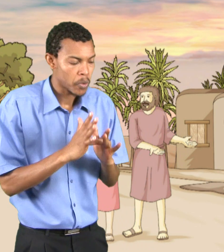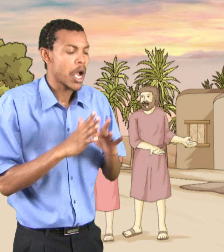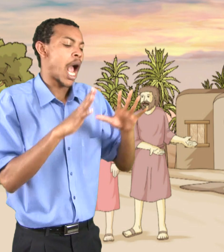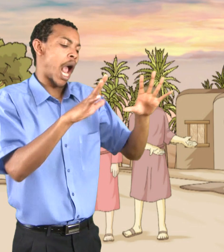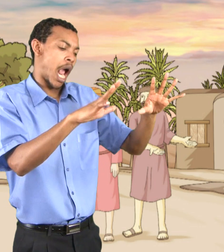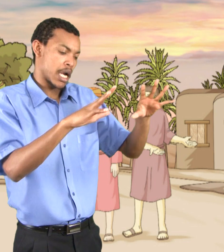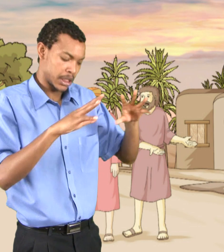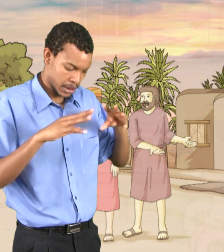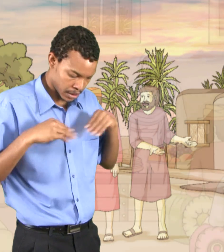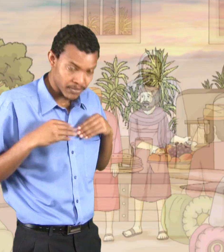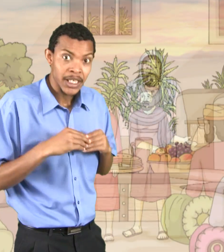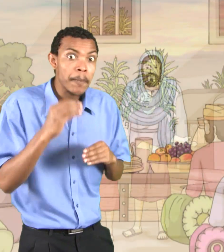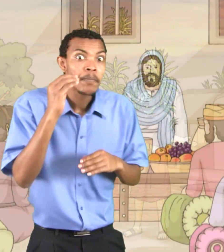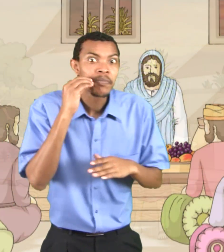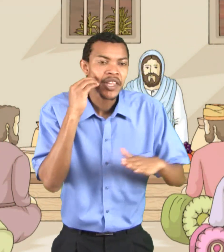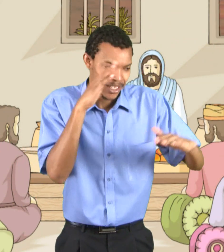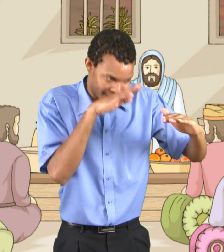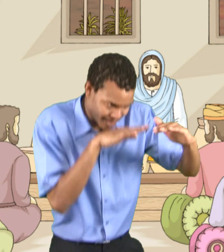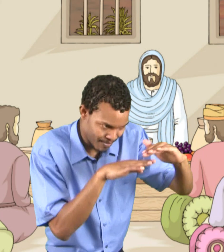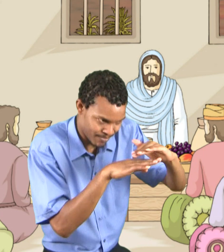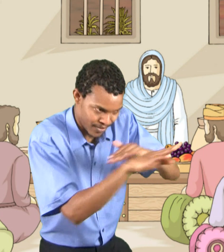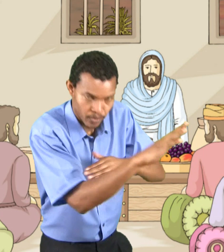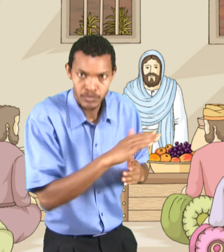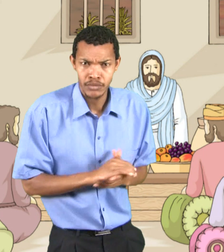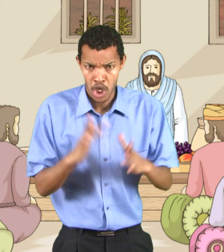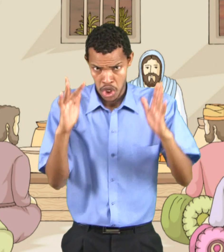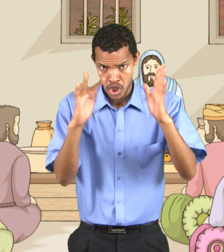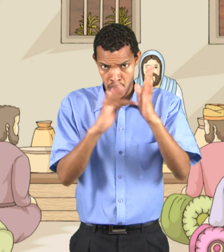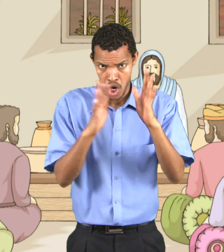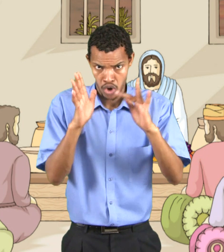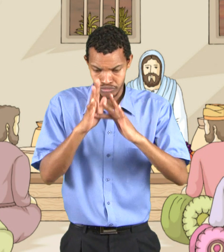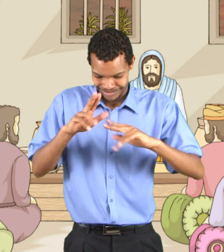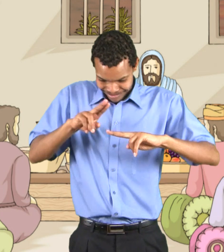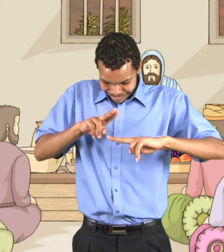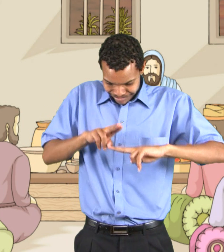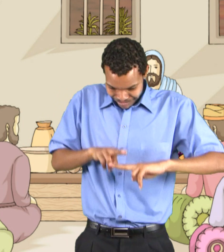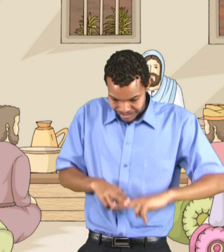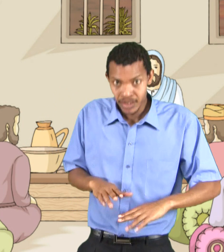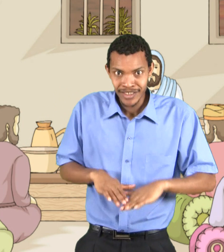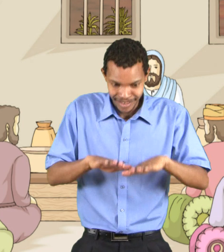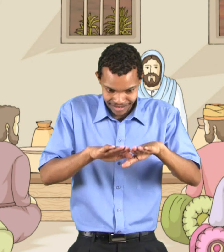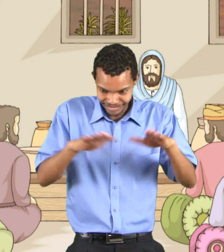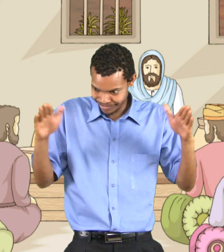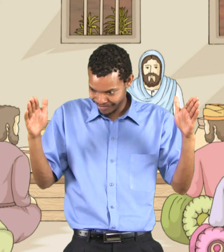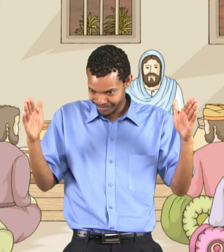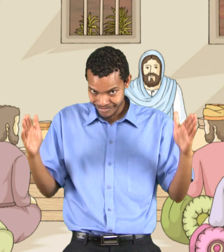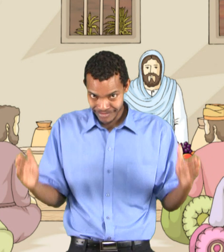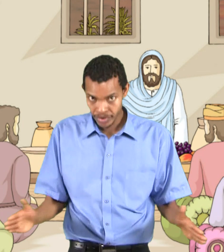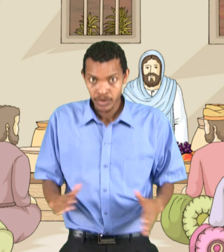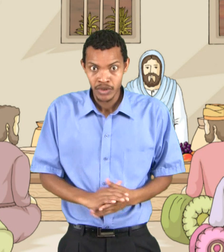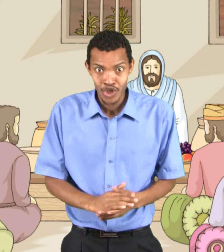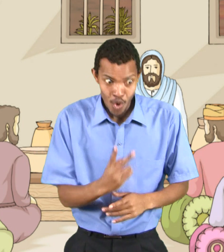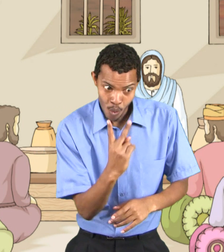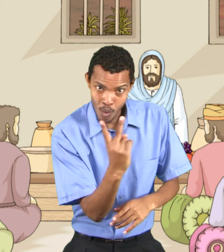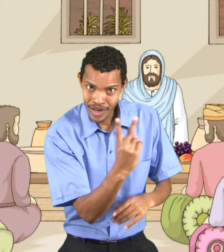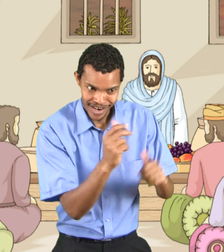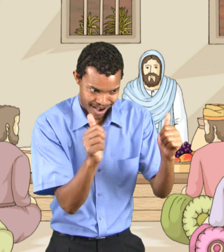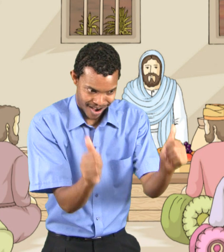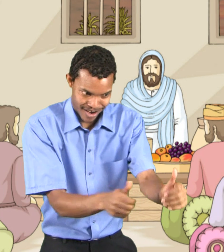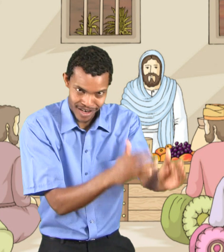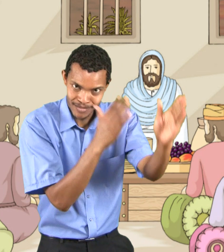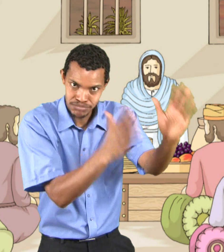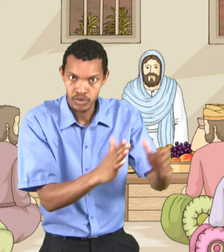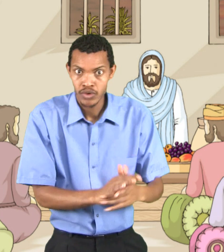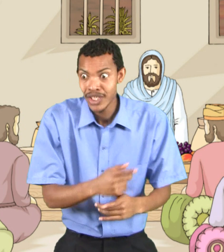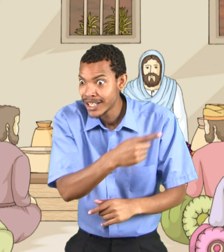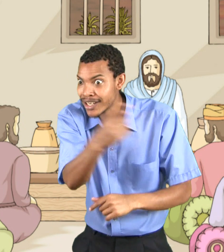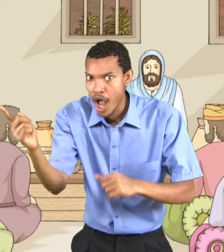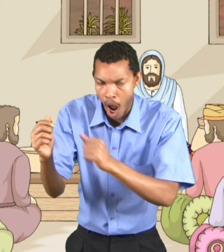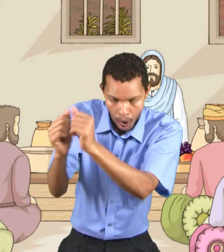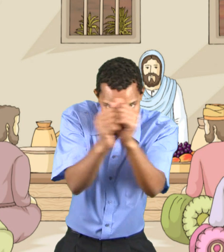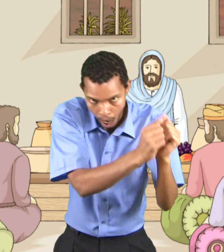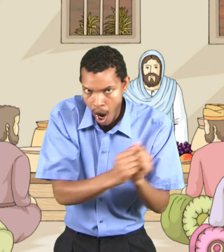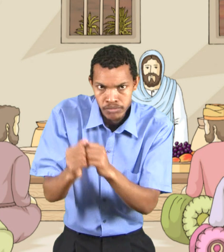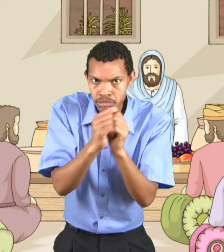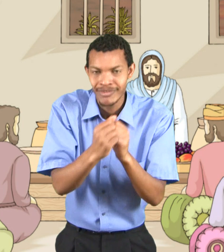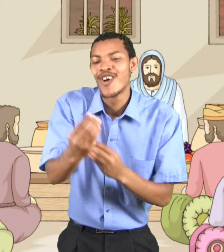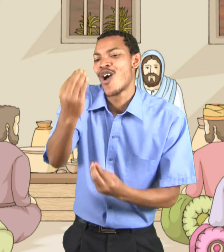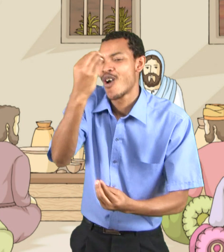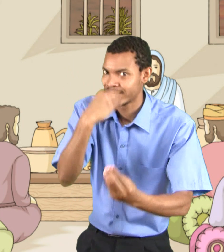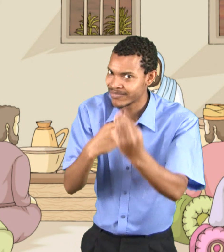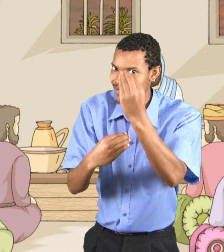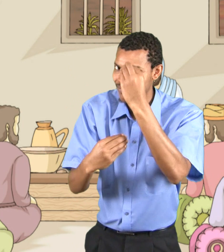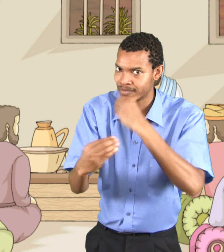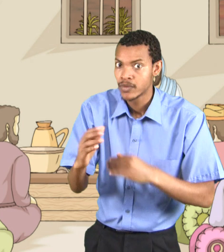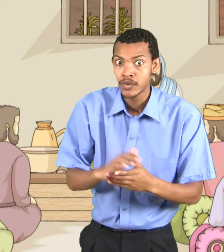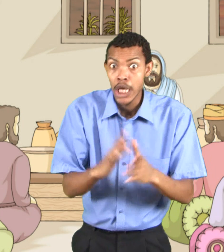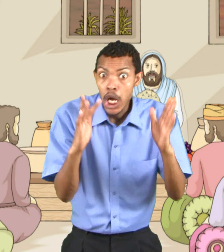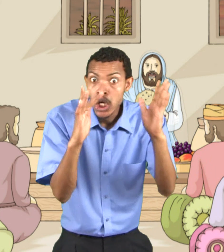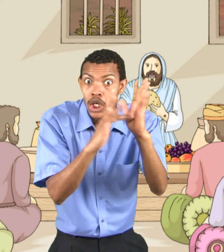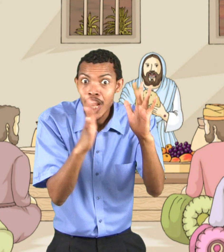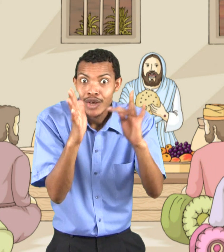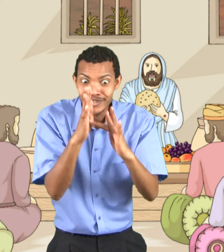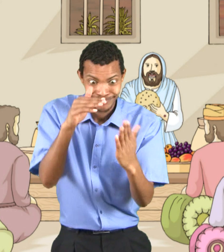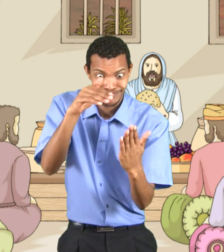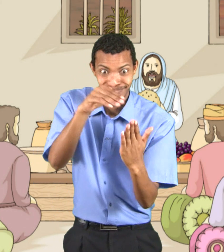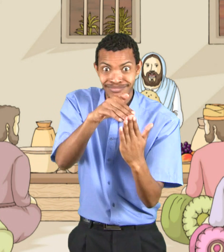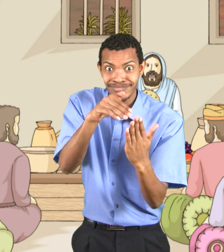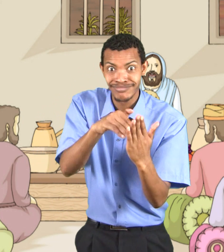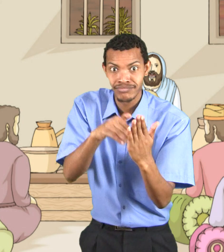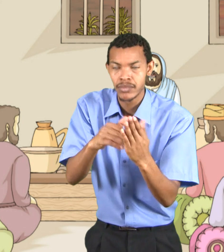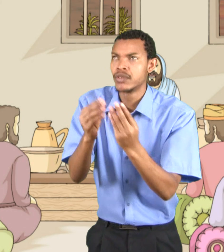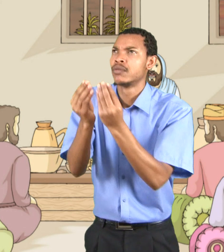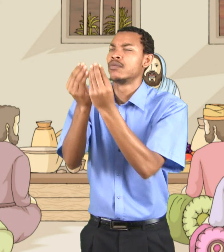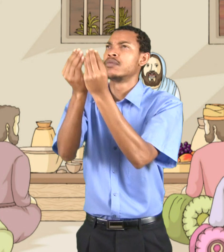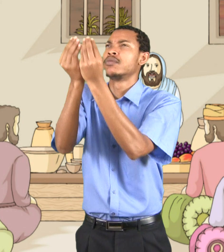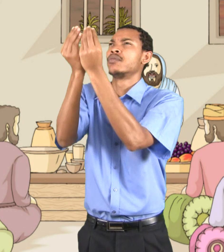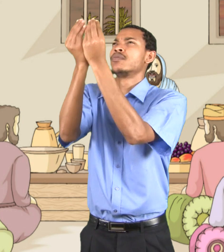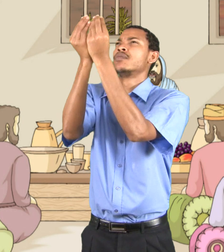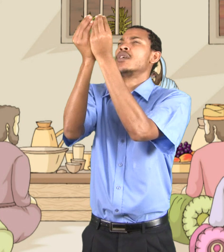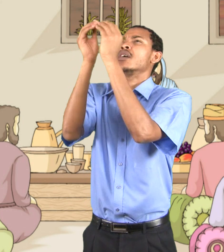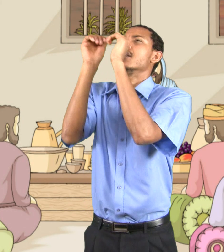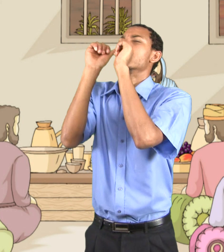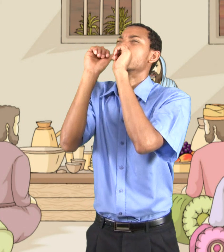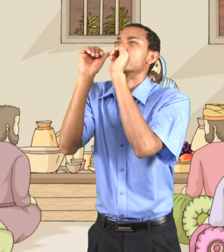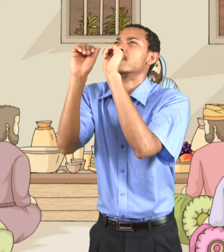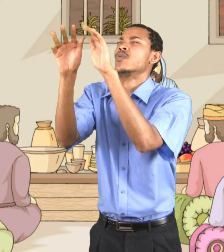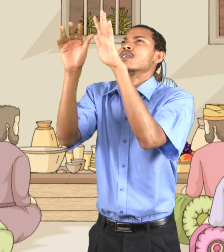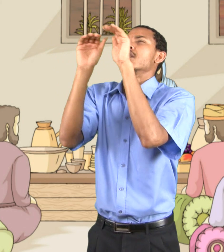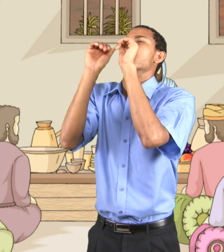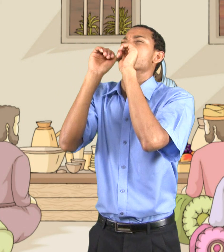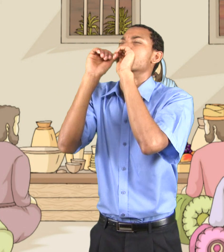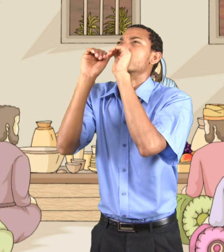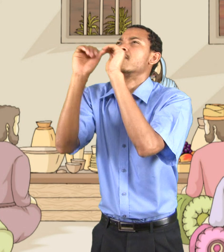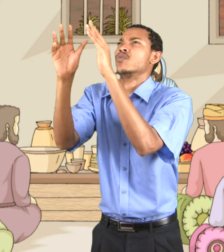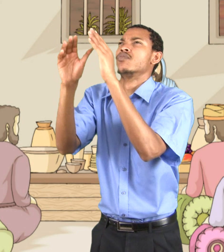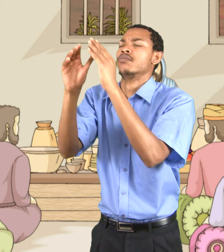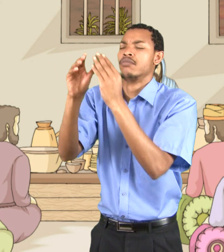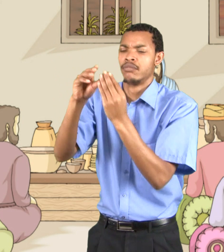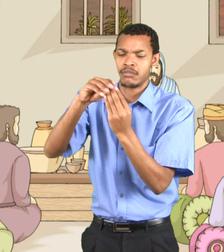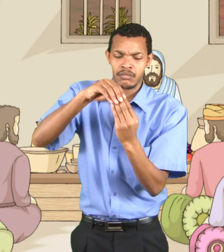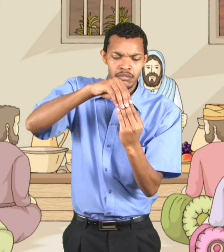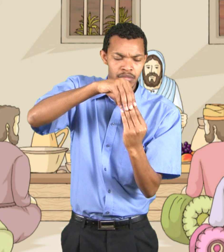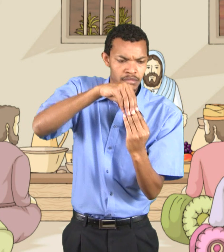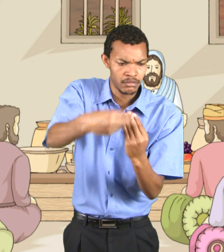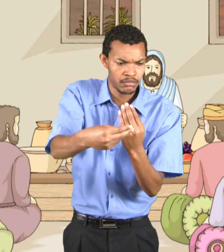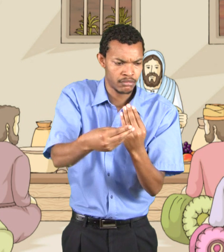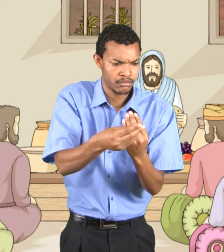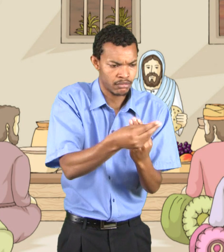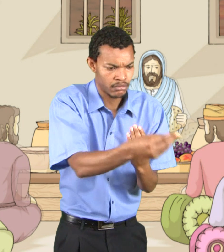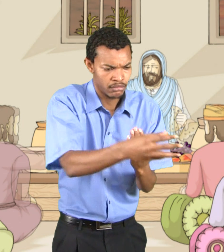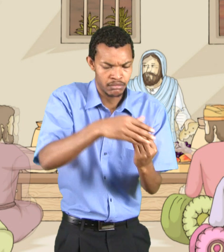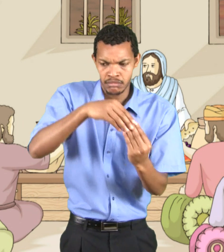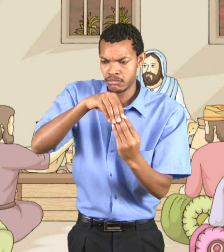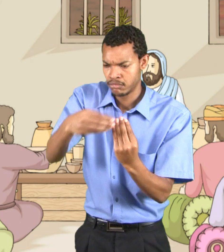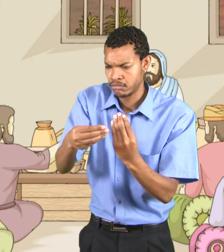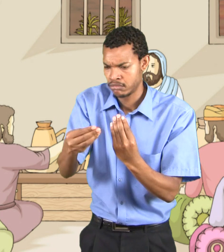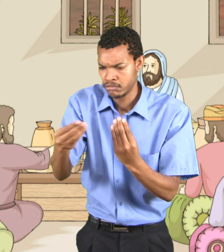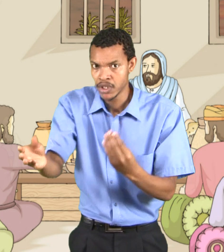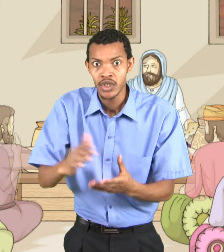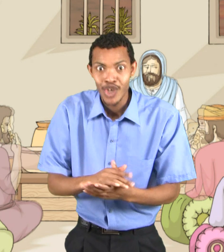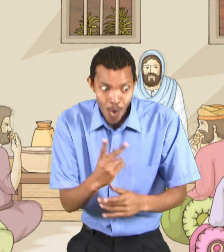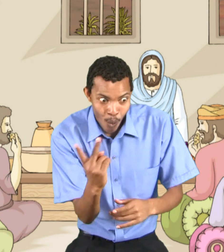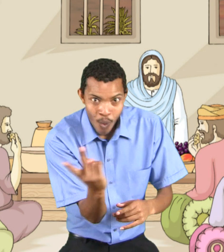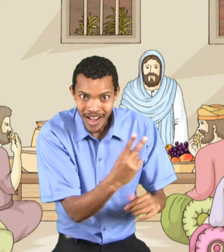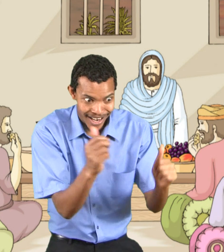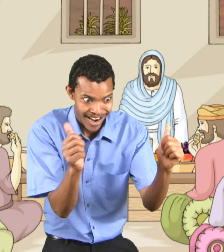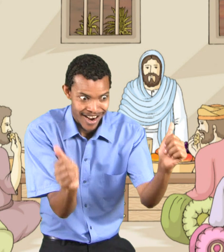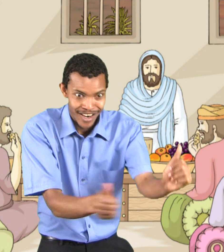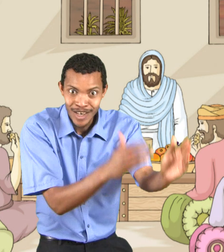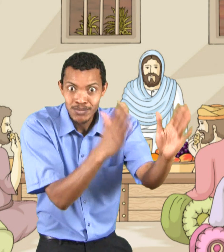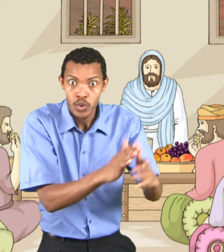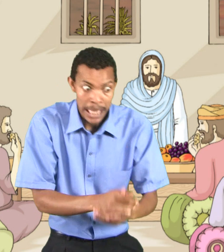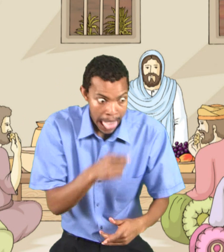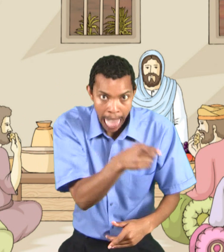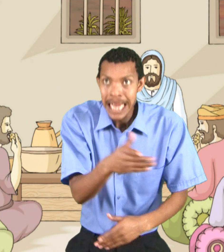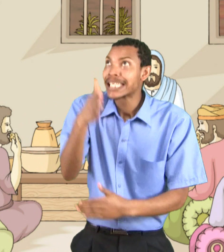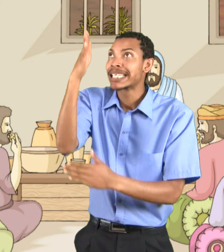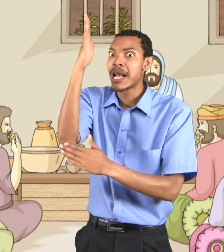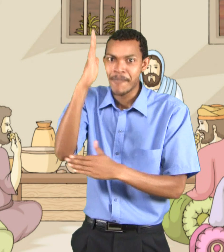So He went in to stay with them. While He was reclining at the table with them, He took bread, spoke a blessing and broke it, and gave it to them.